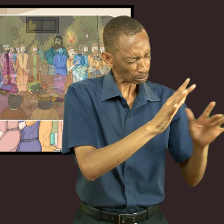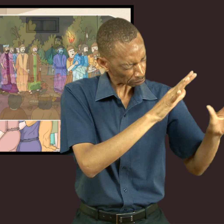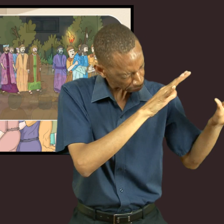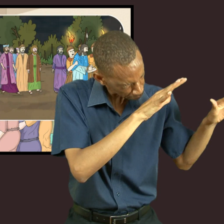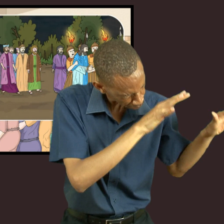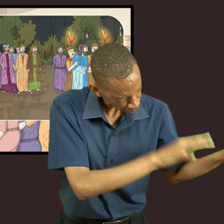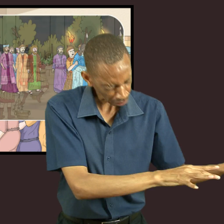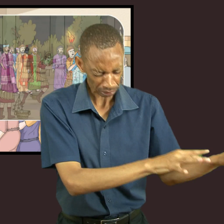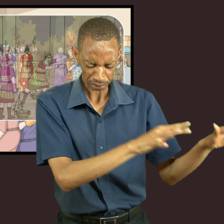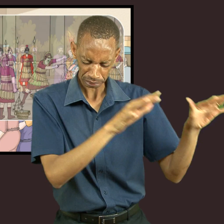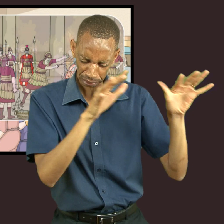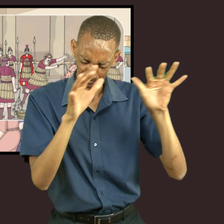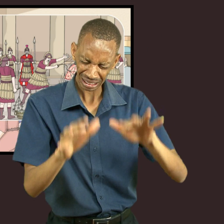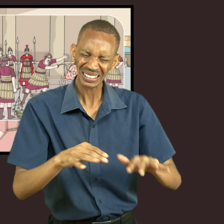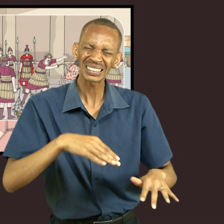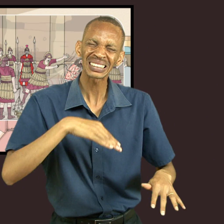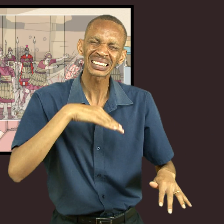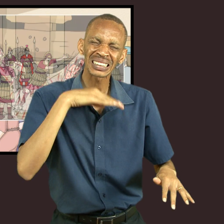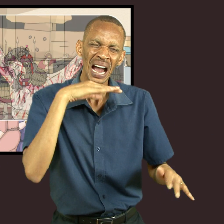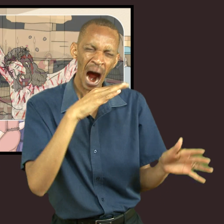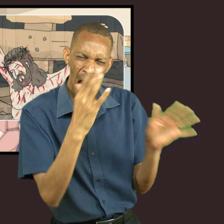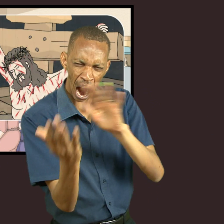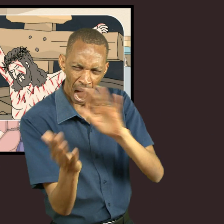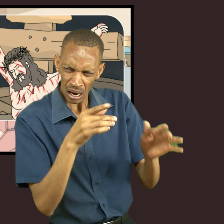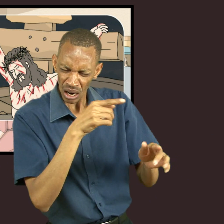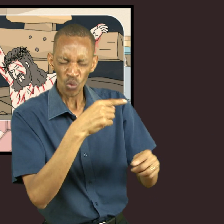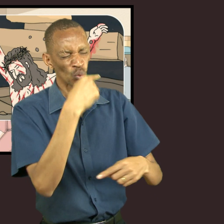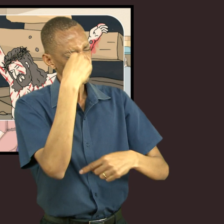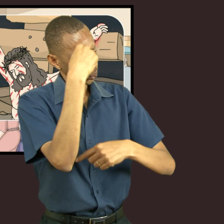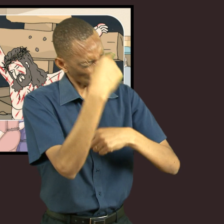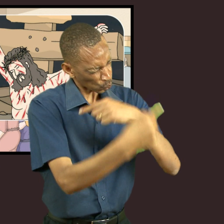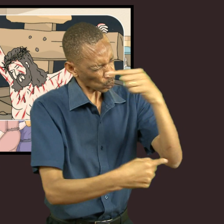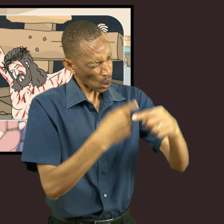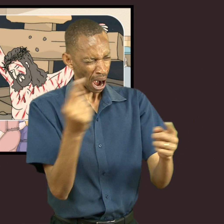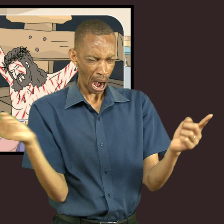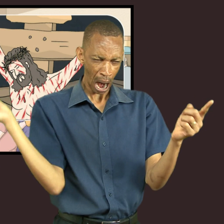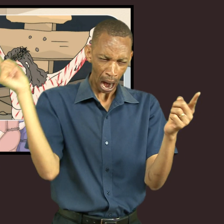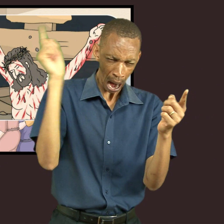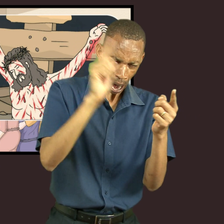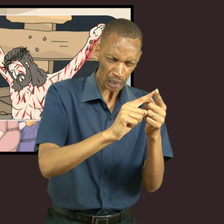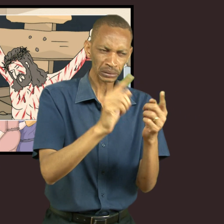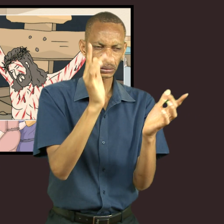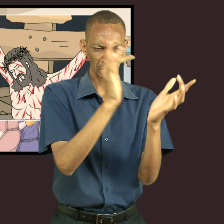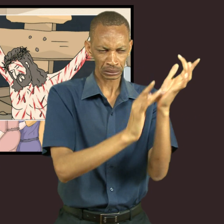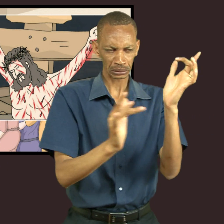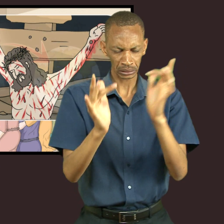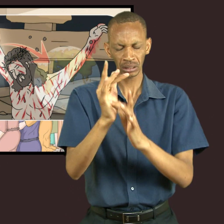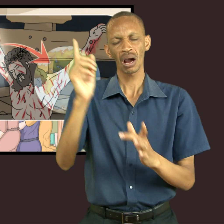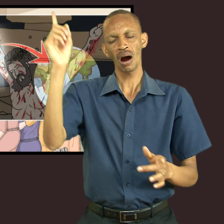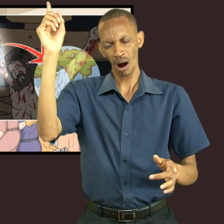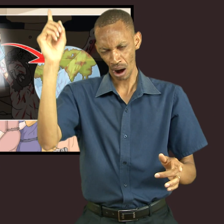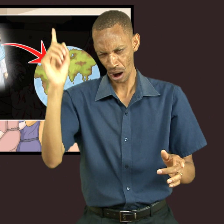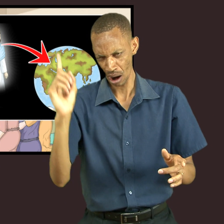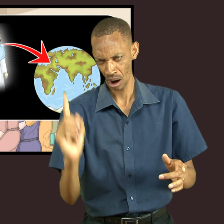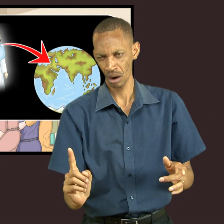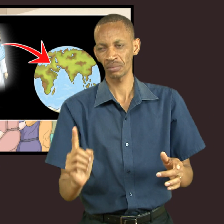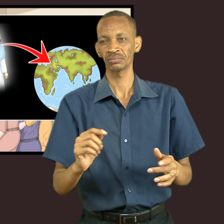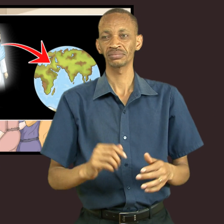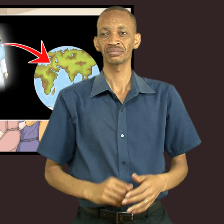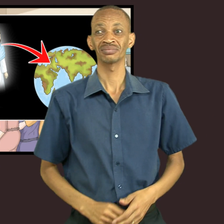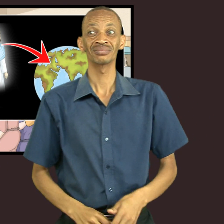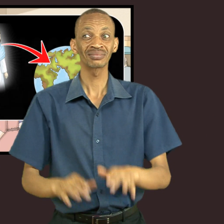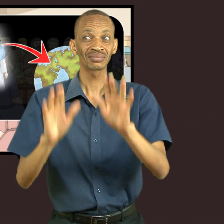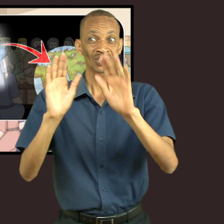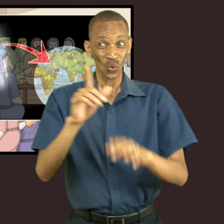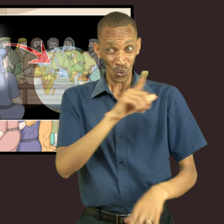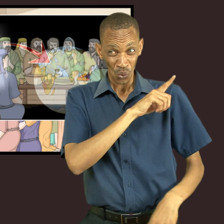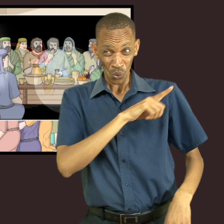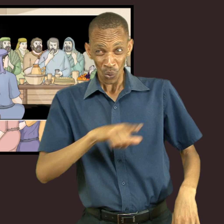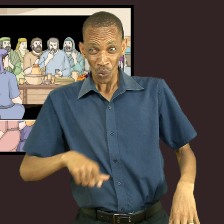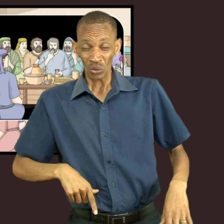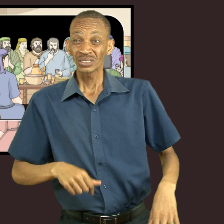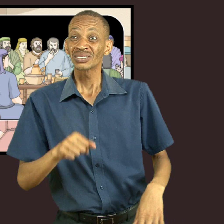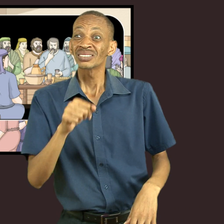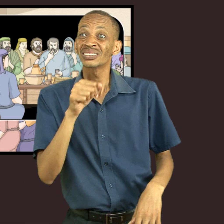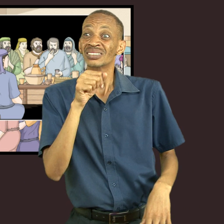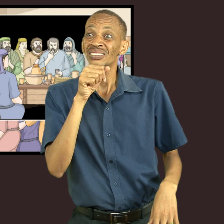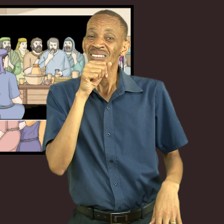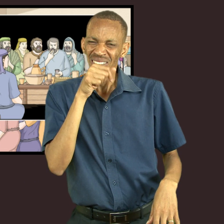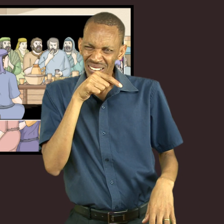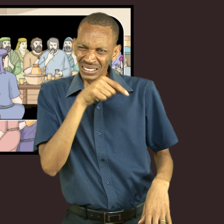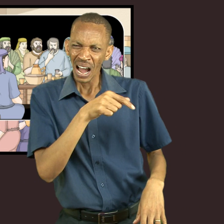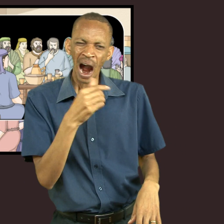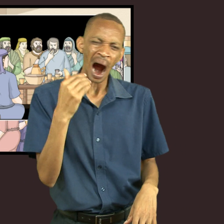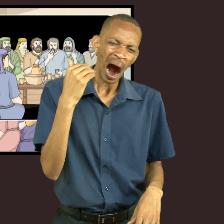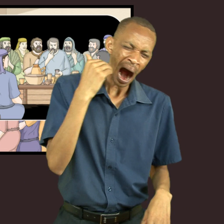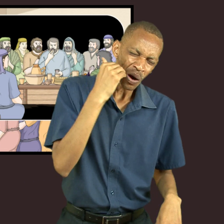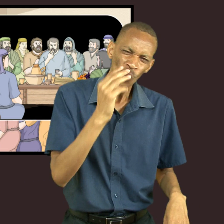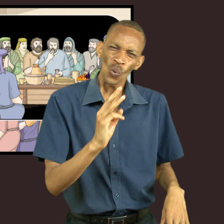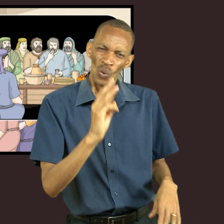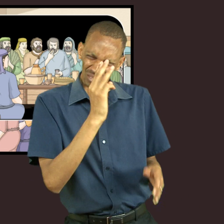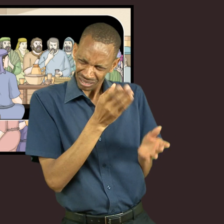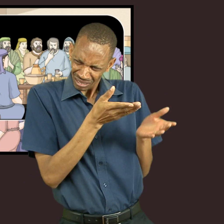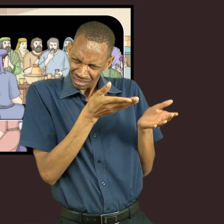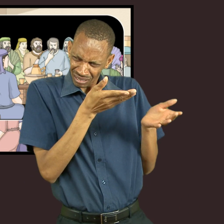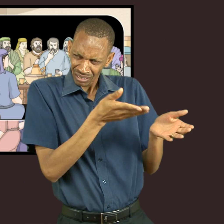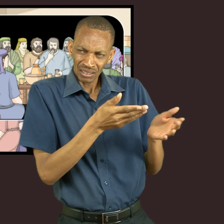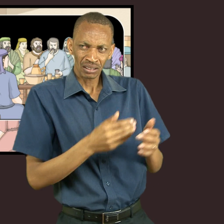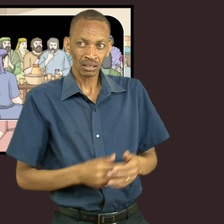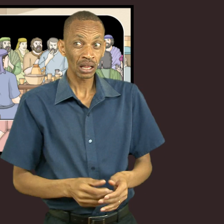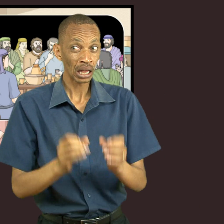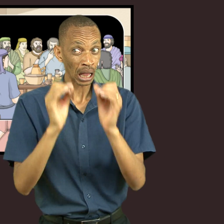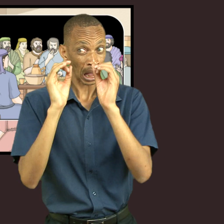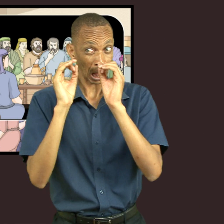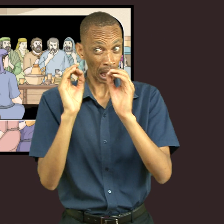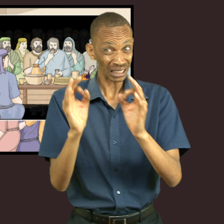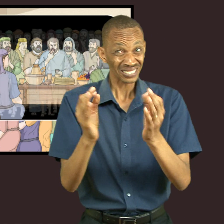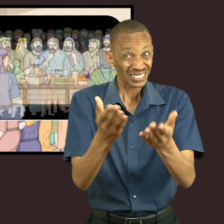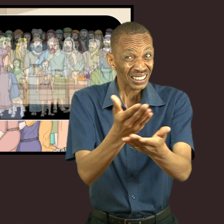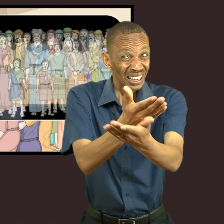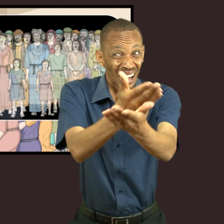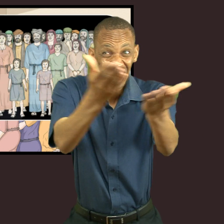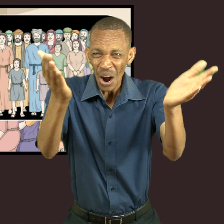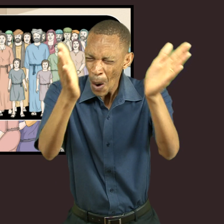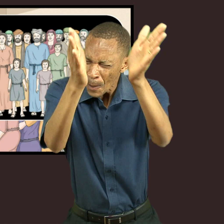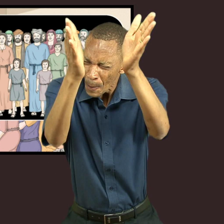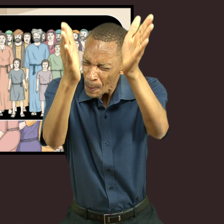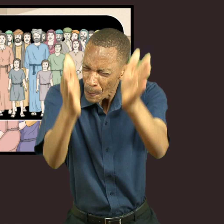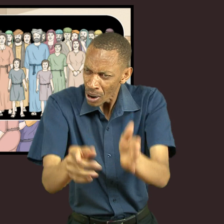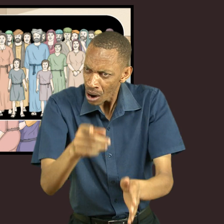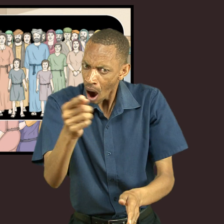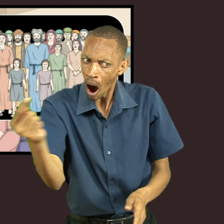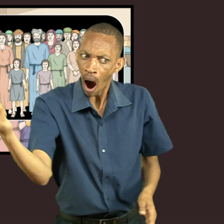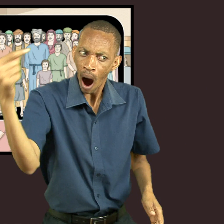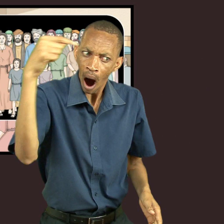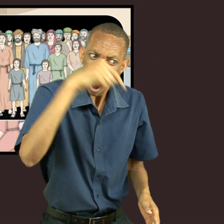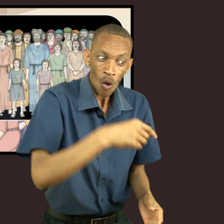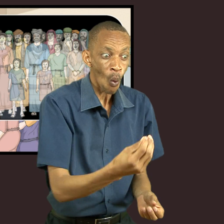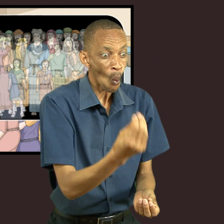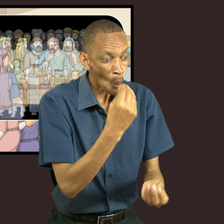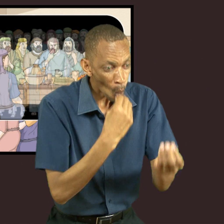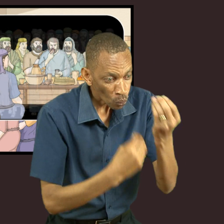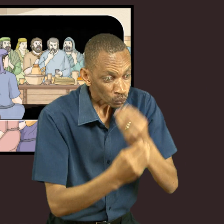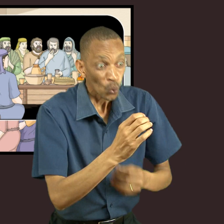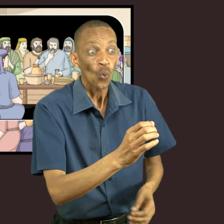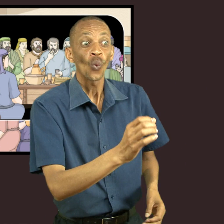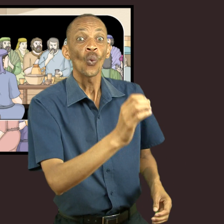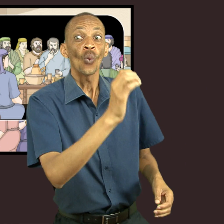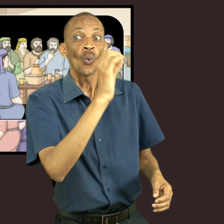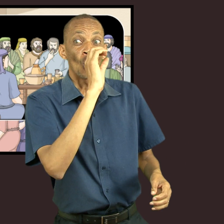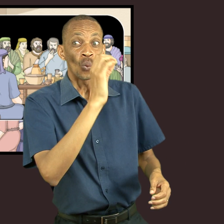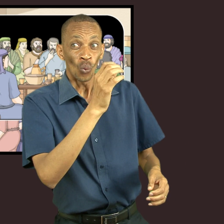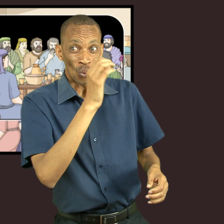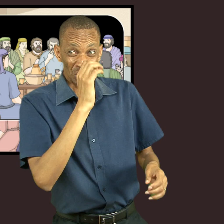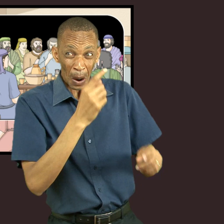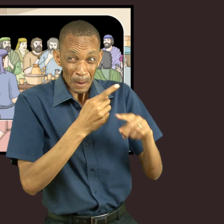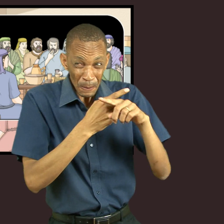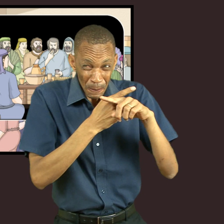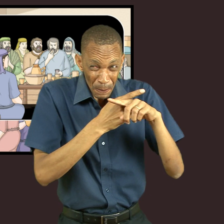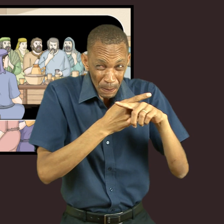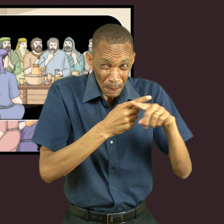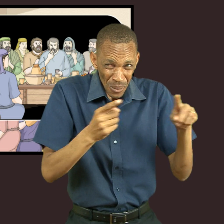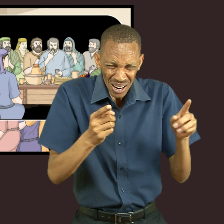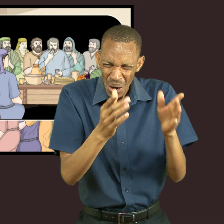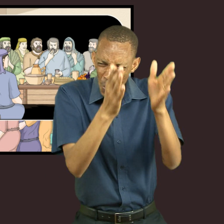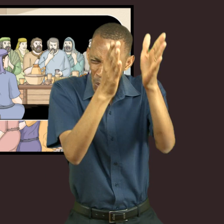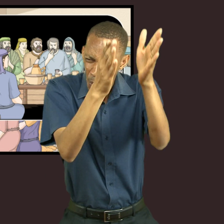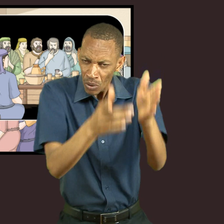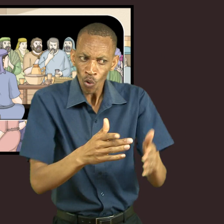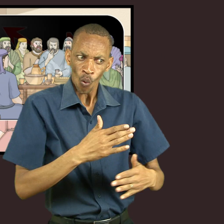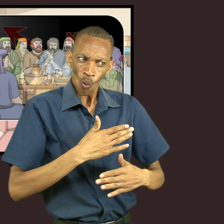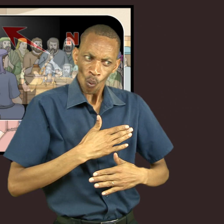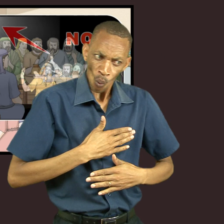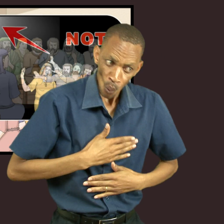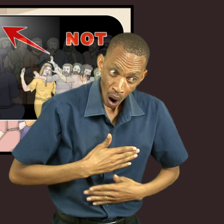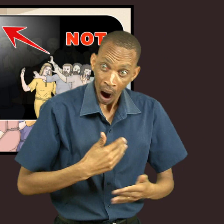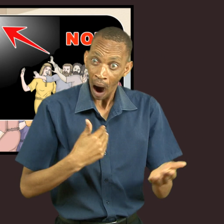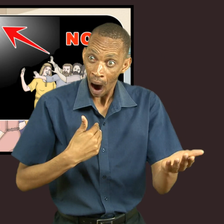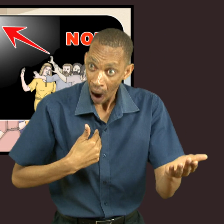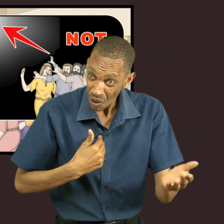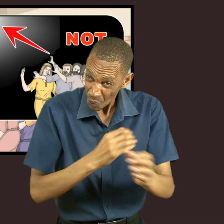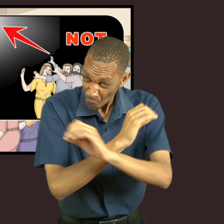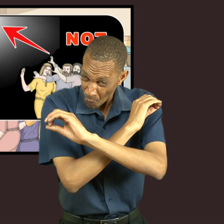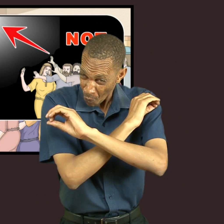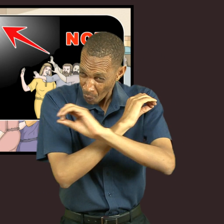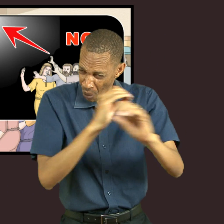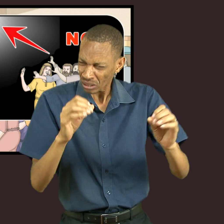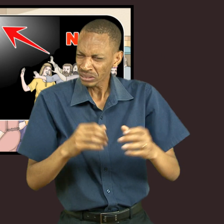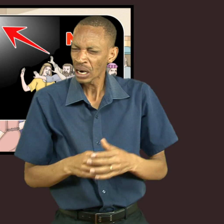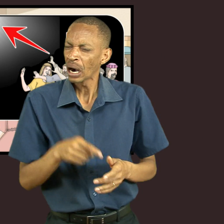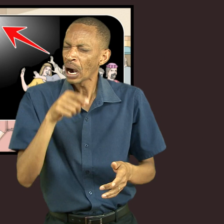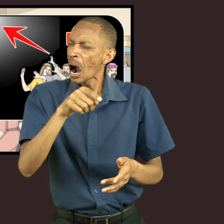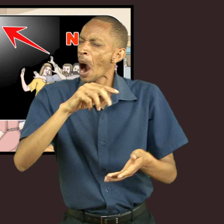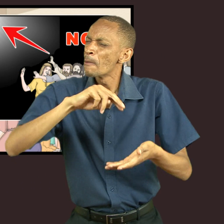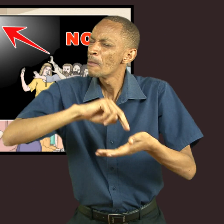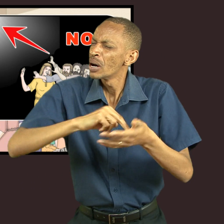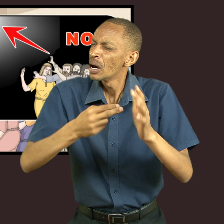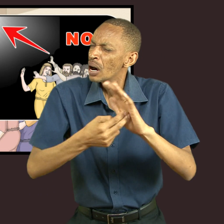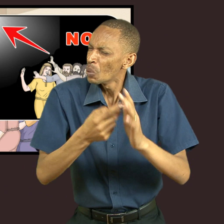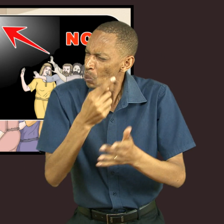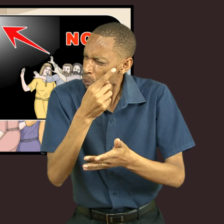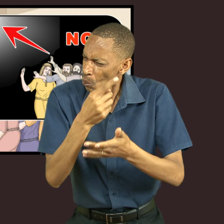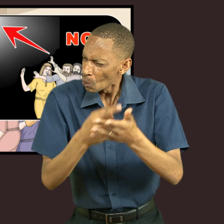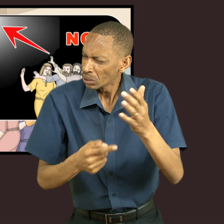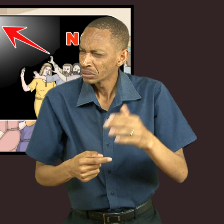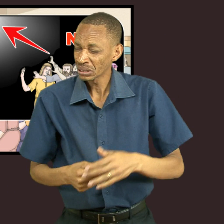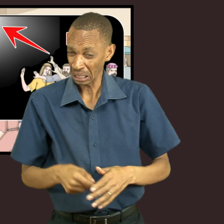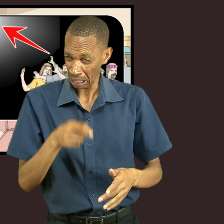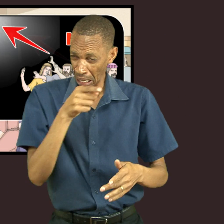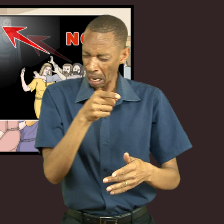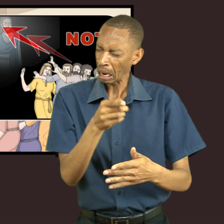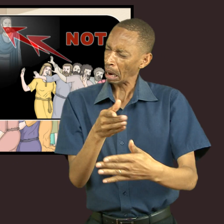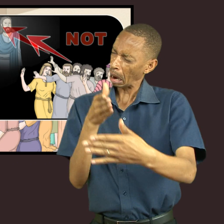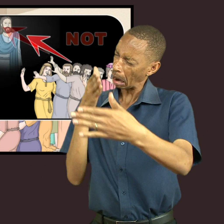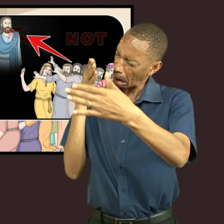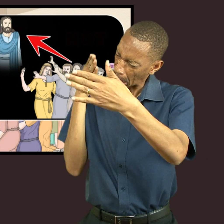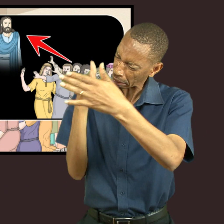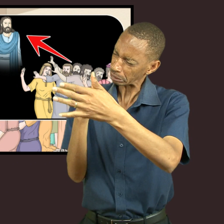For as often as you eat this bread and drink this cup, you proclaim the Lord’s death until He comes.